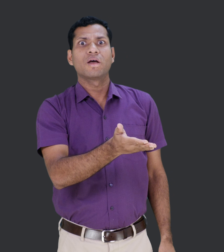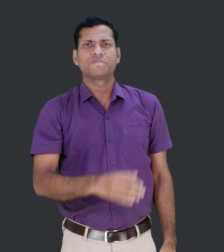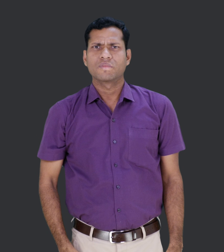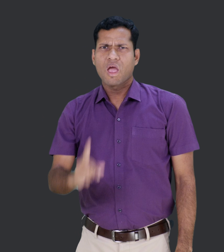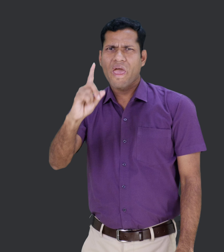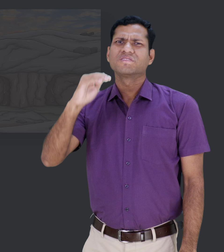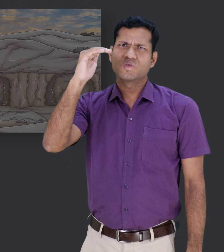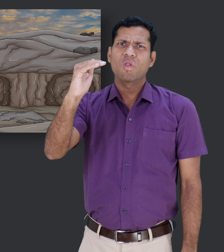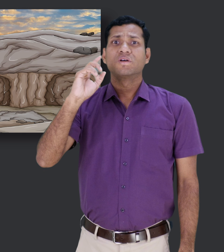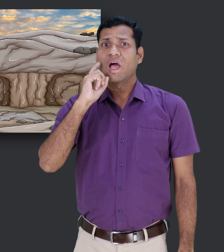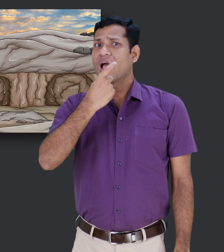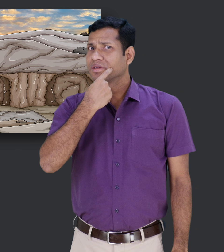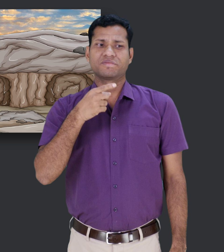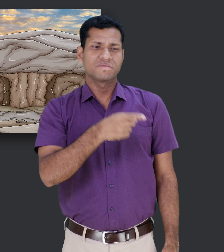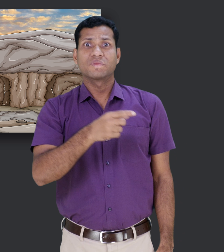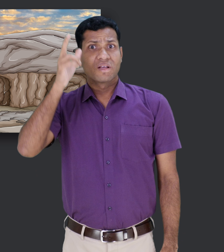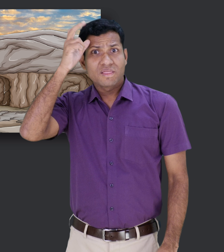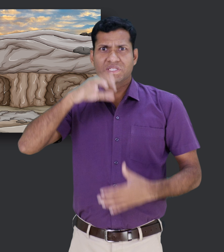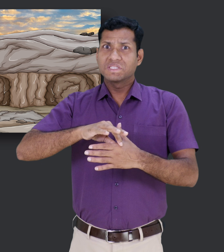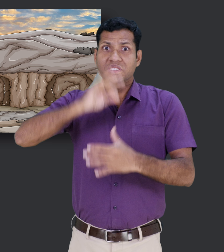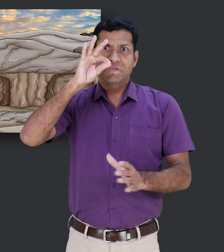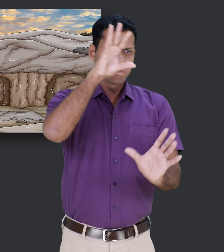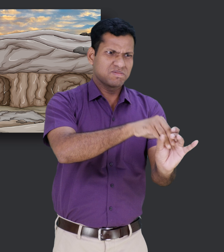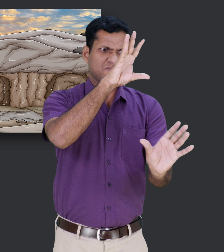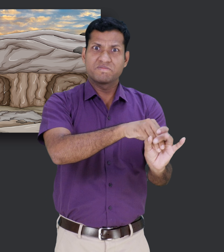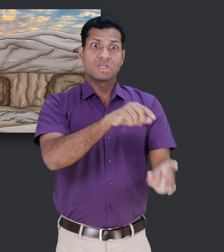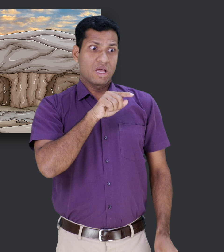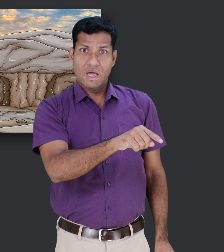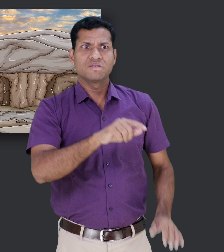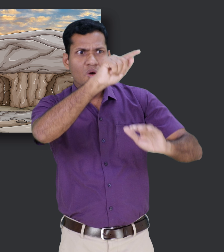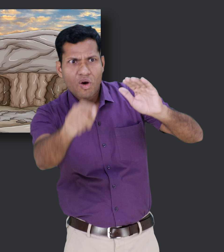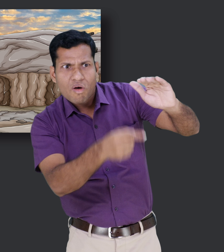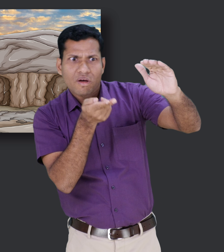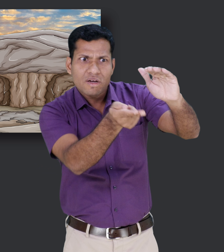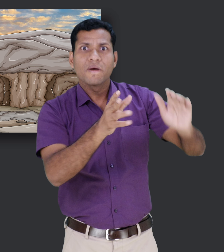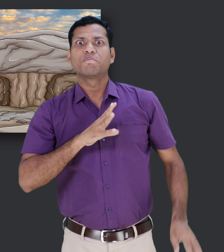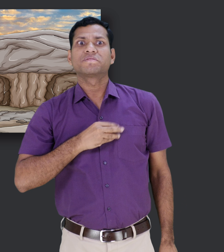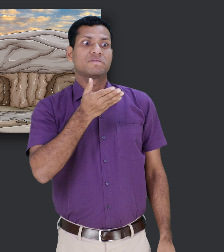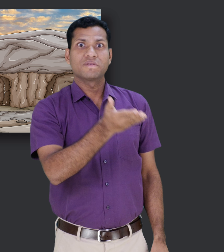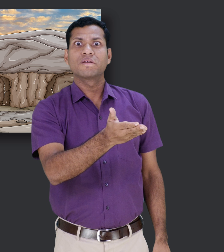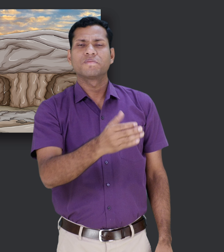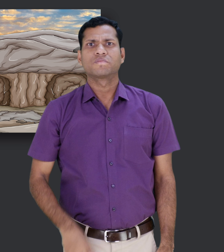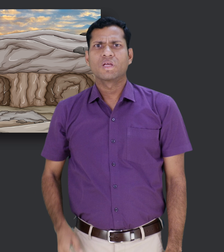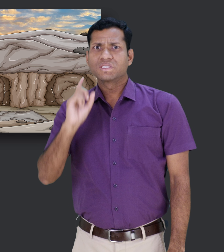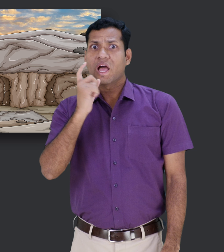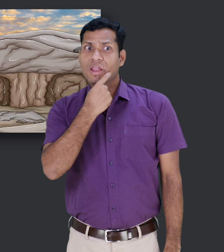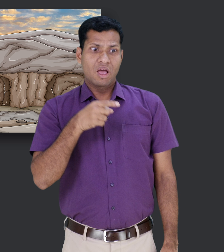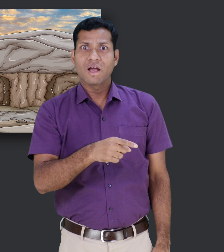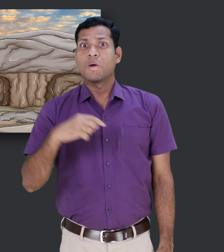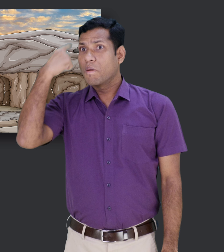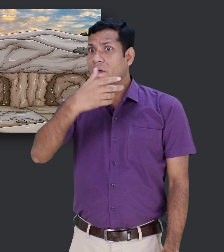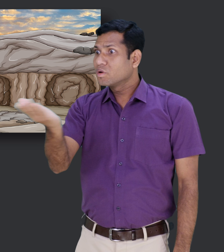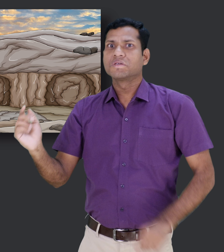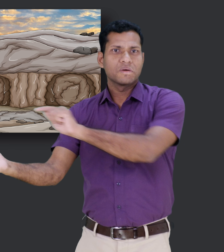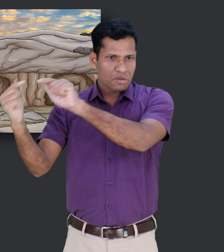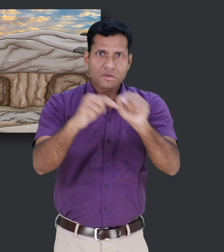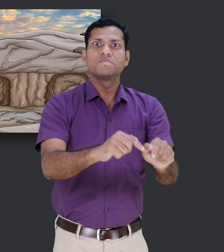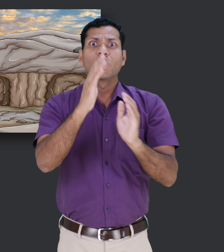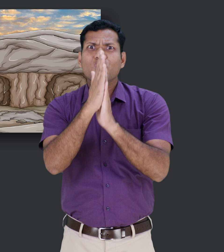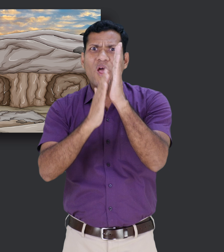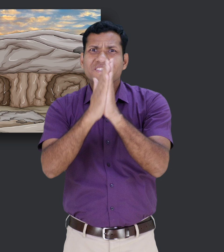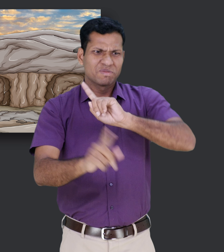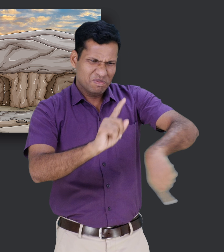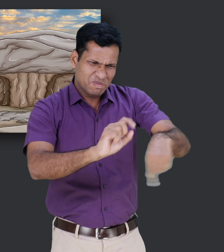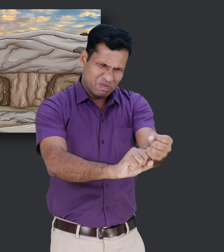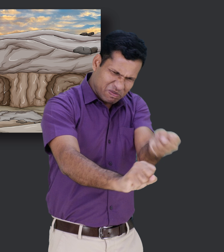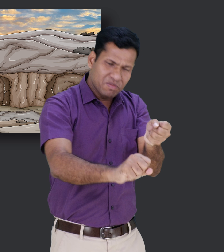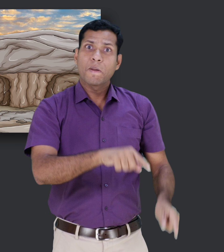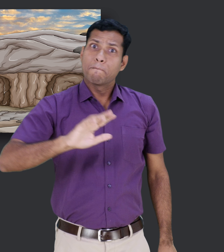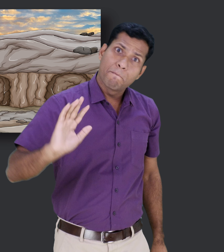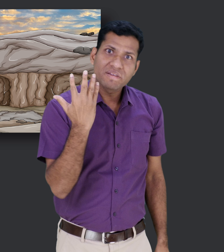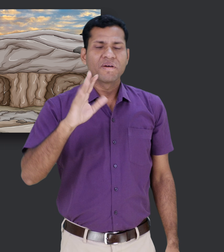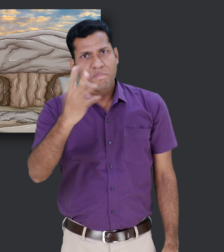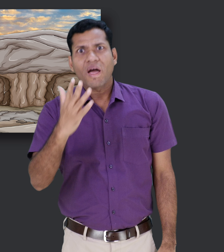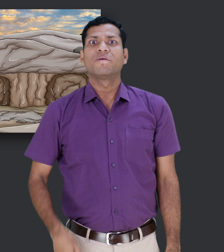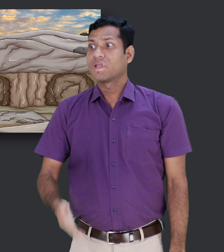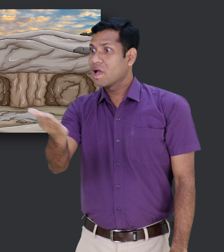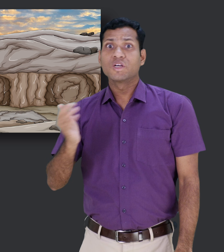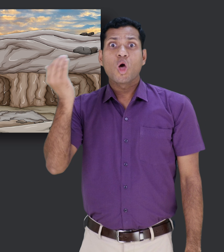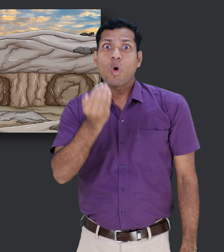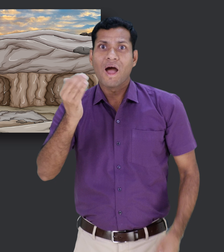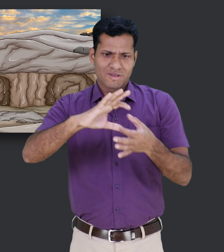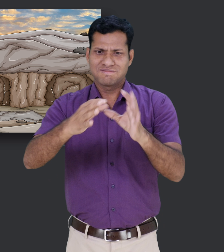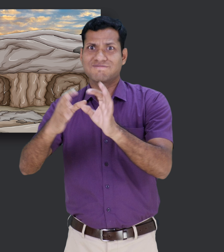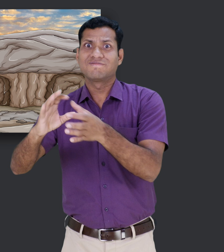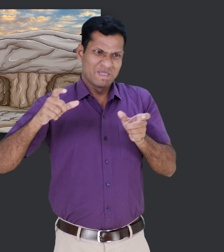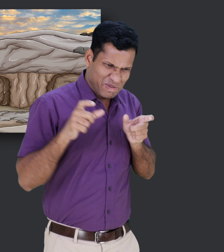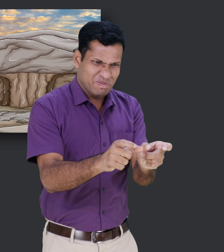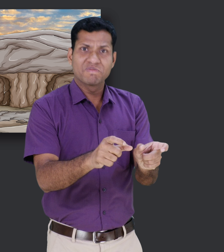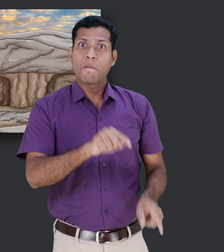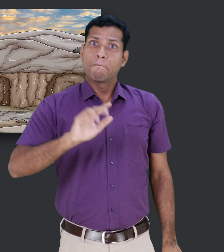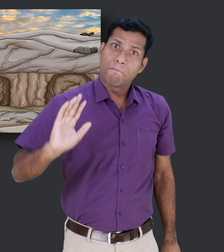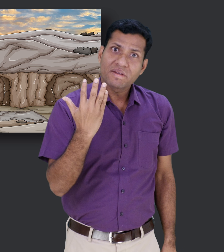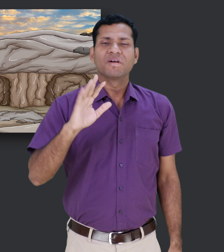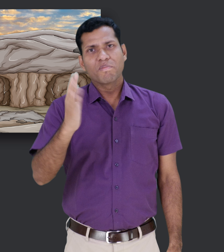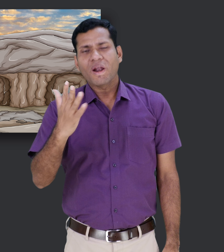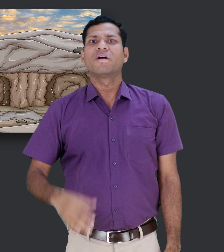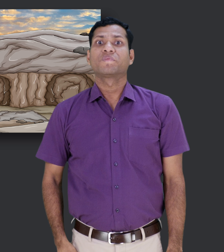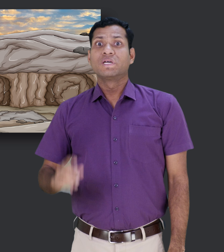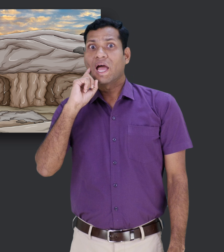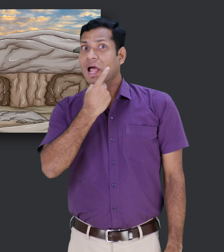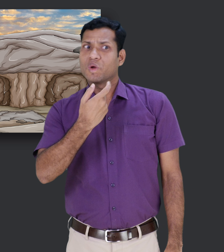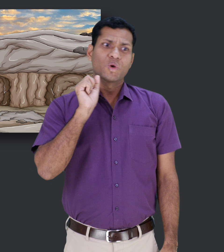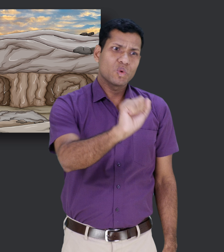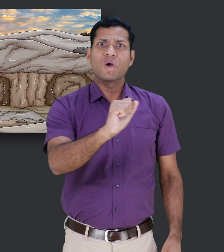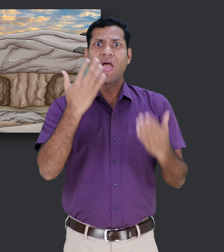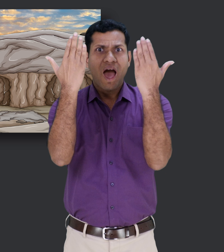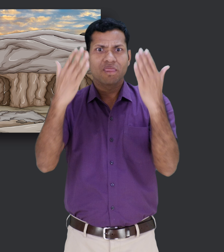This man had been living in the tombs and could no longer be restrained, even with chains.